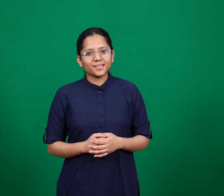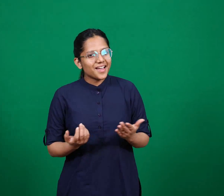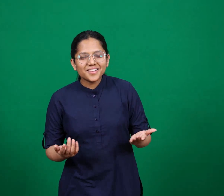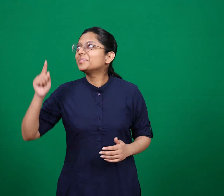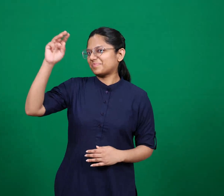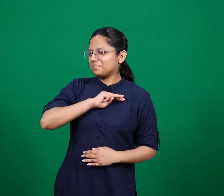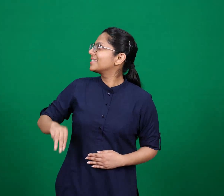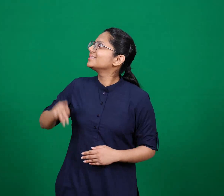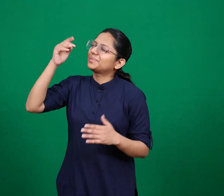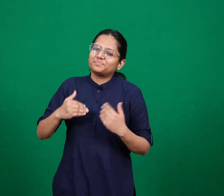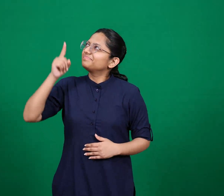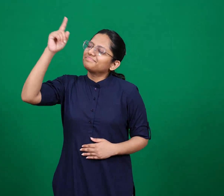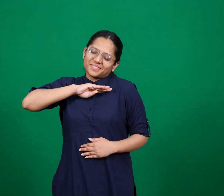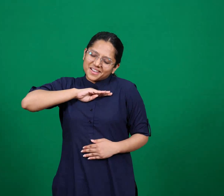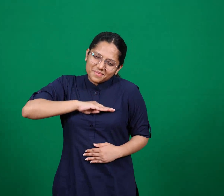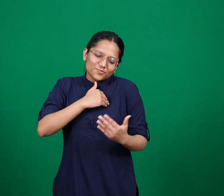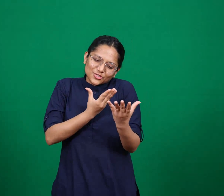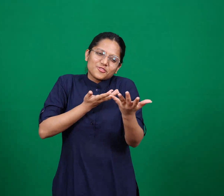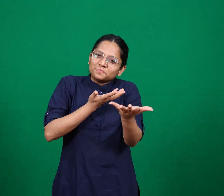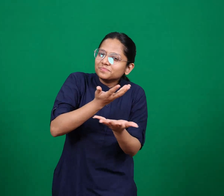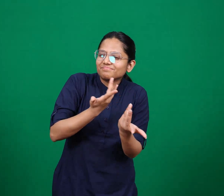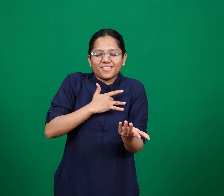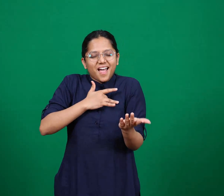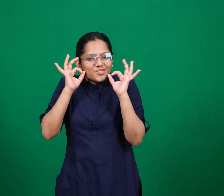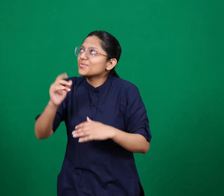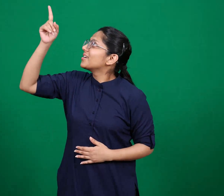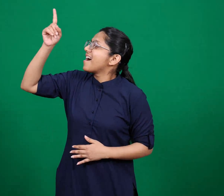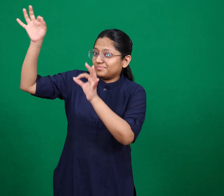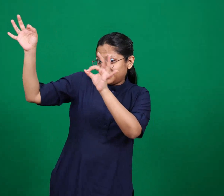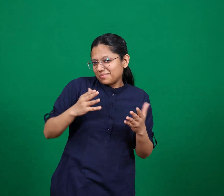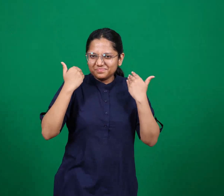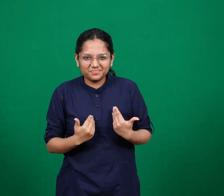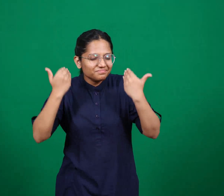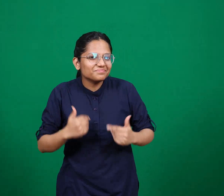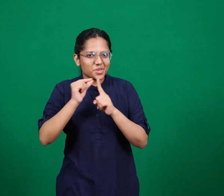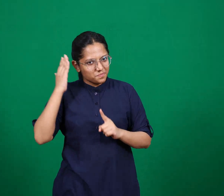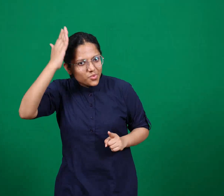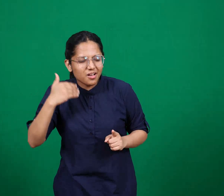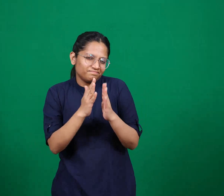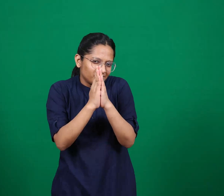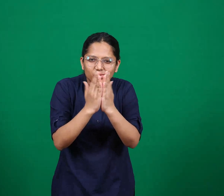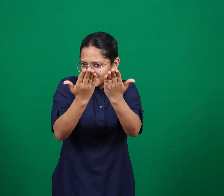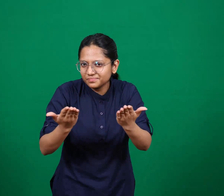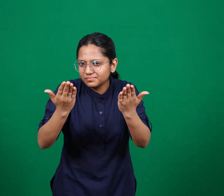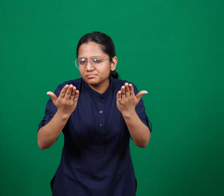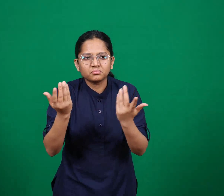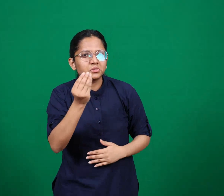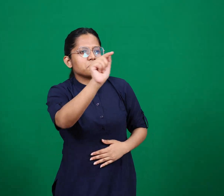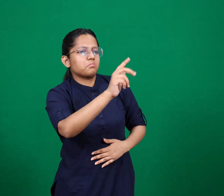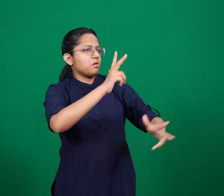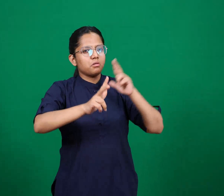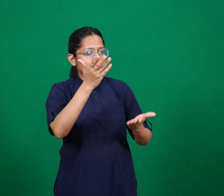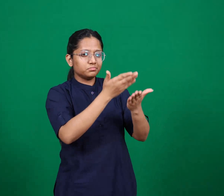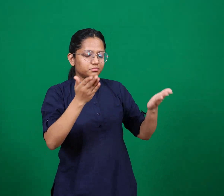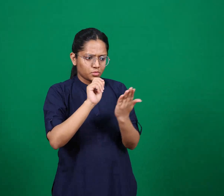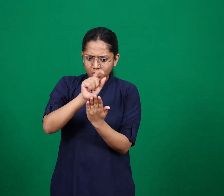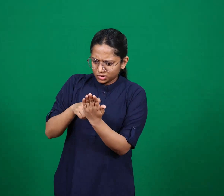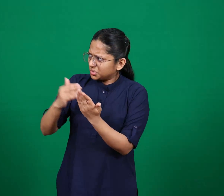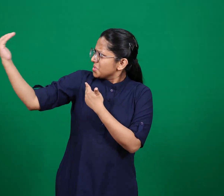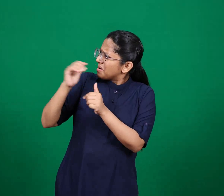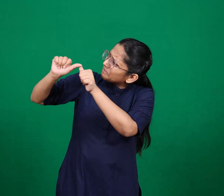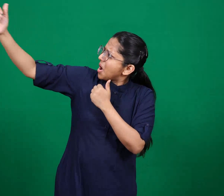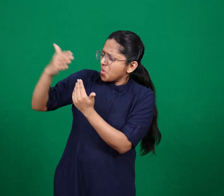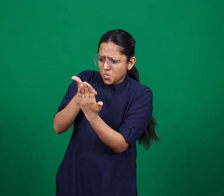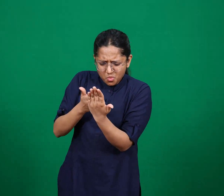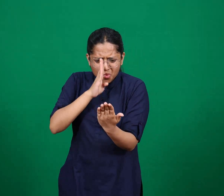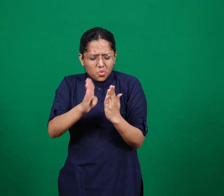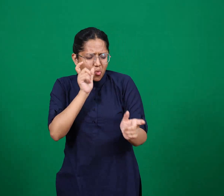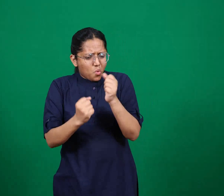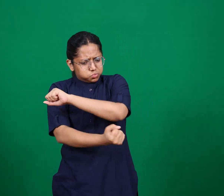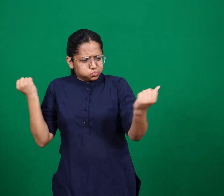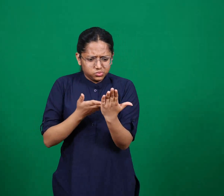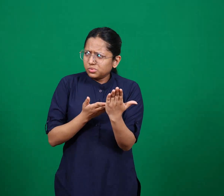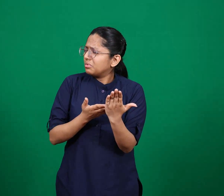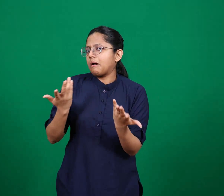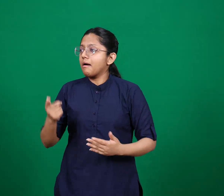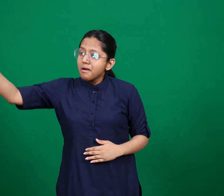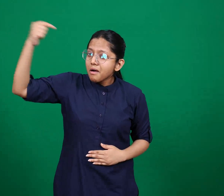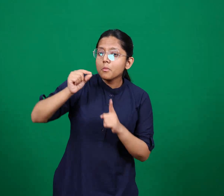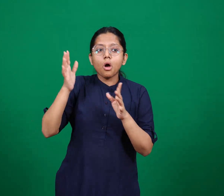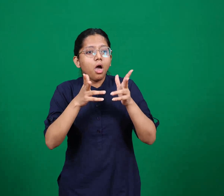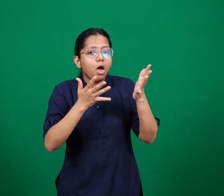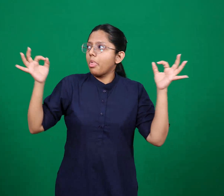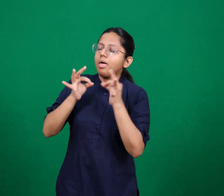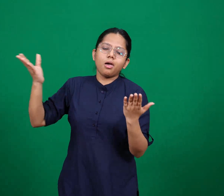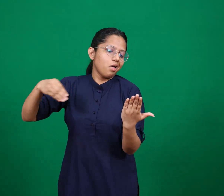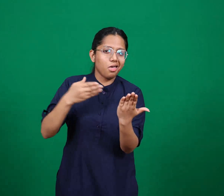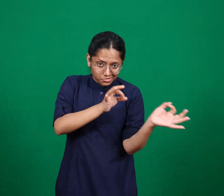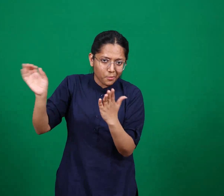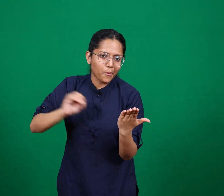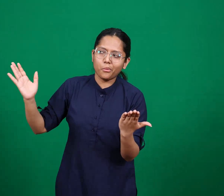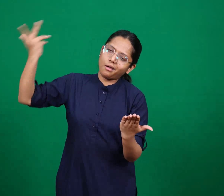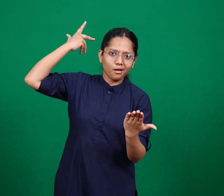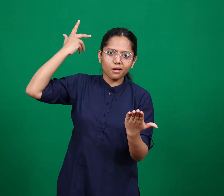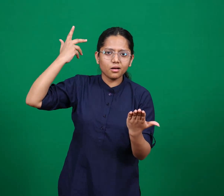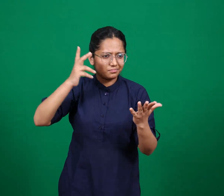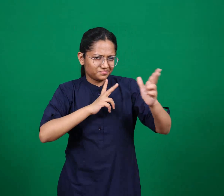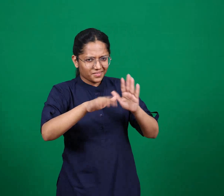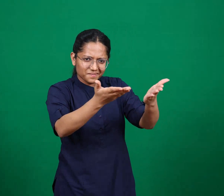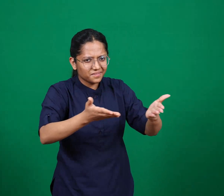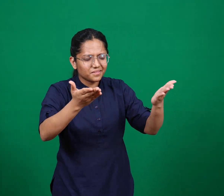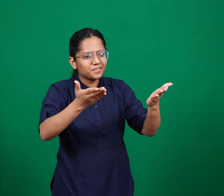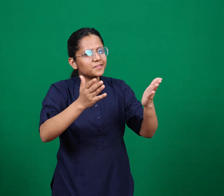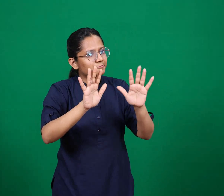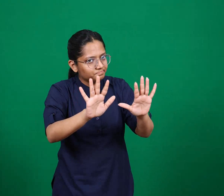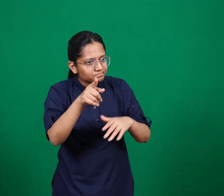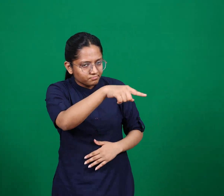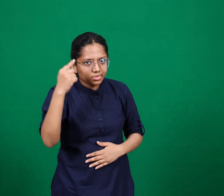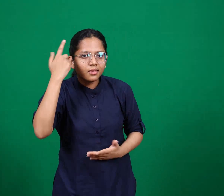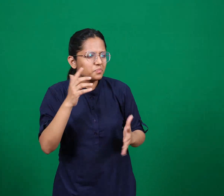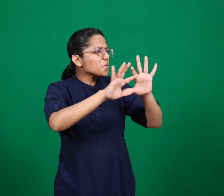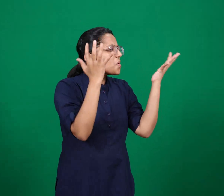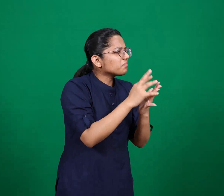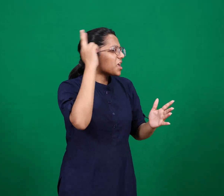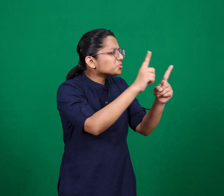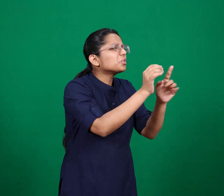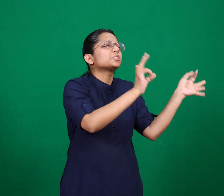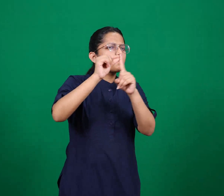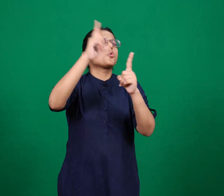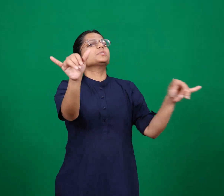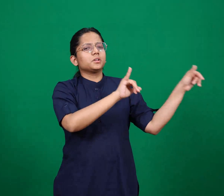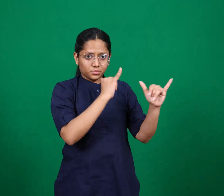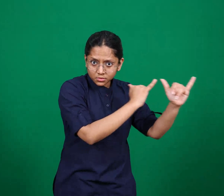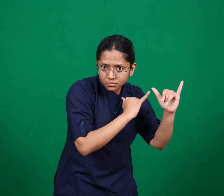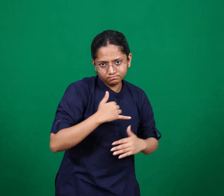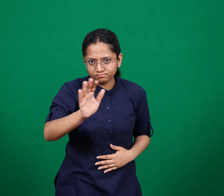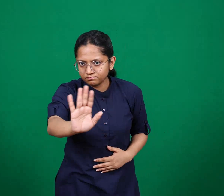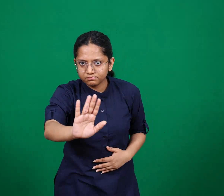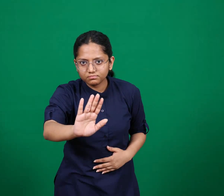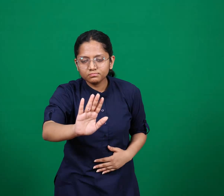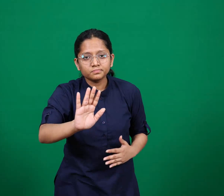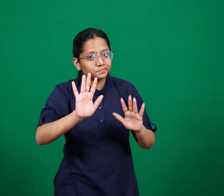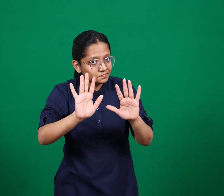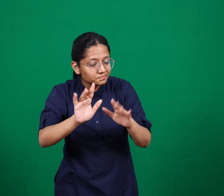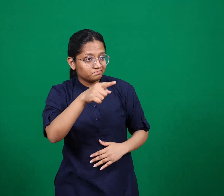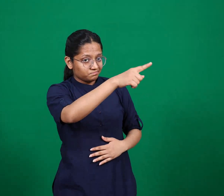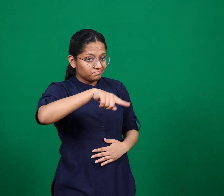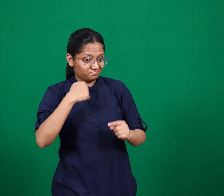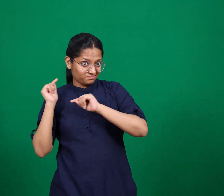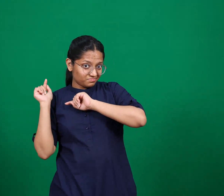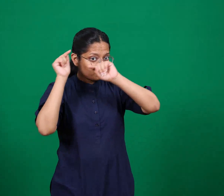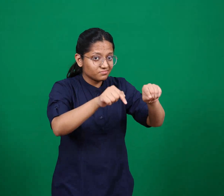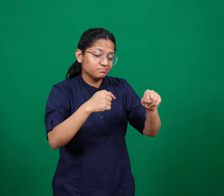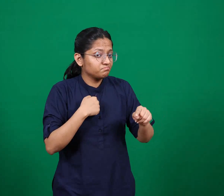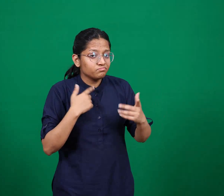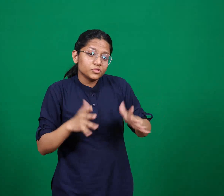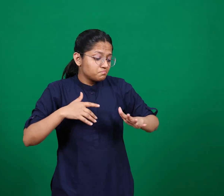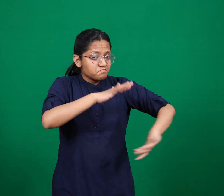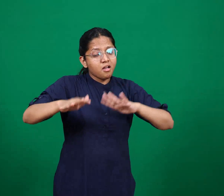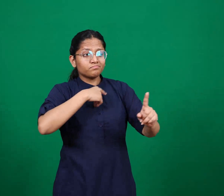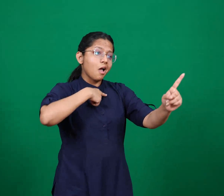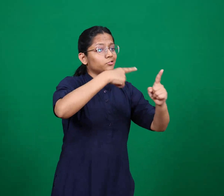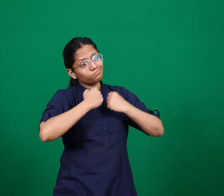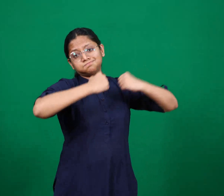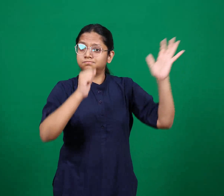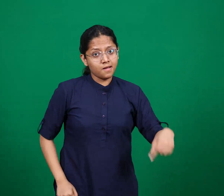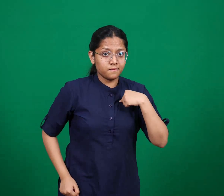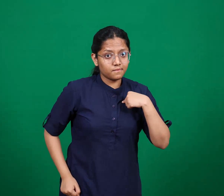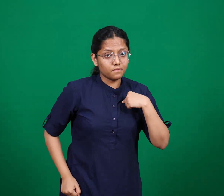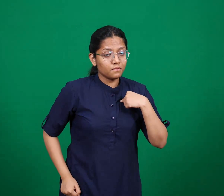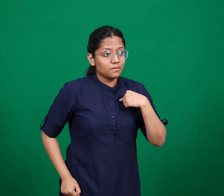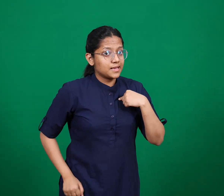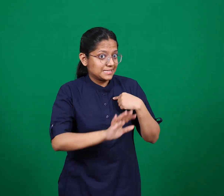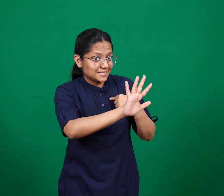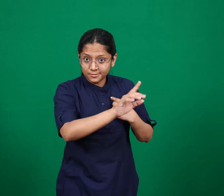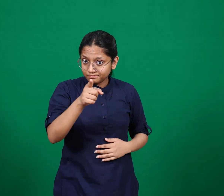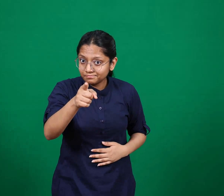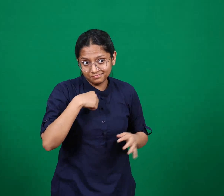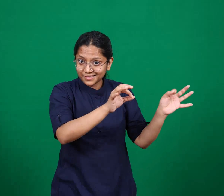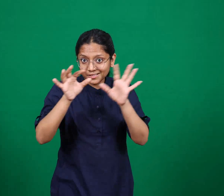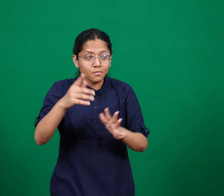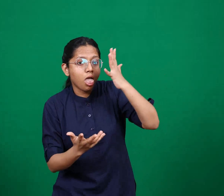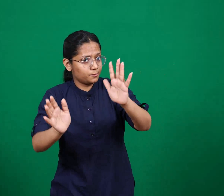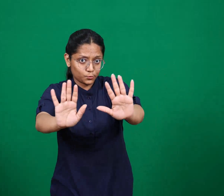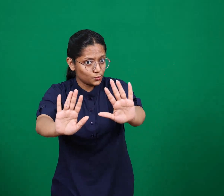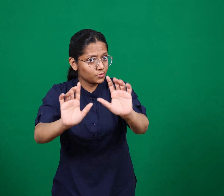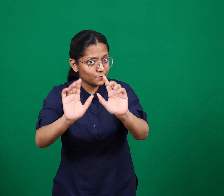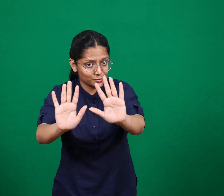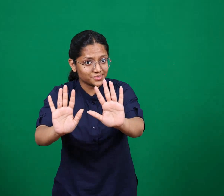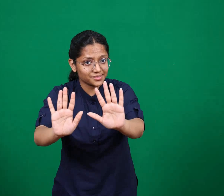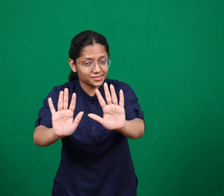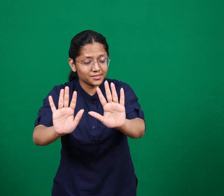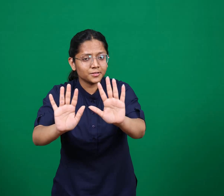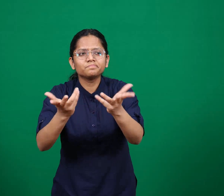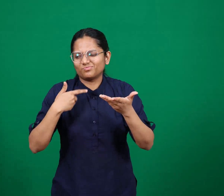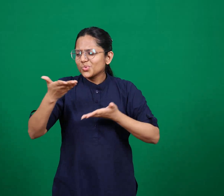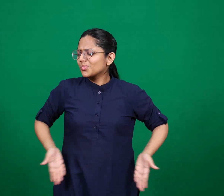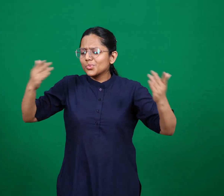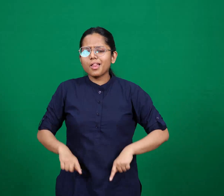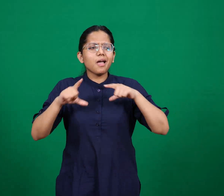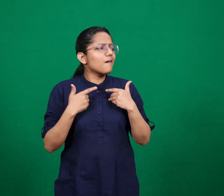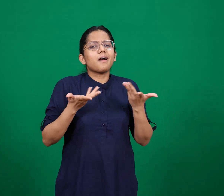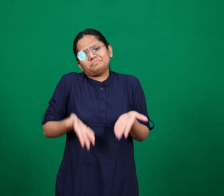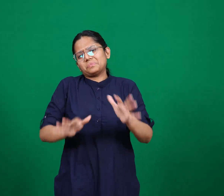Now by the mildness and gentleness of Christ, I appeal to you- I, Paul, who am humble when face to face with you, but bold when away. I beg you that when I come I may not need to be as bold as I expect toward those who presume that we live according to the flesh.